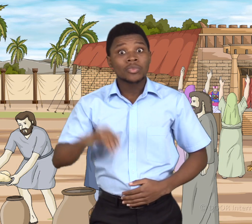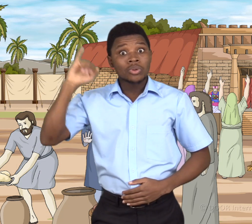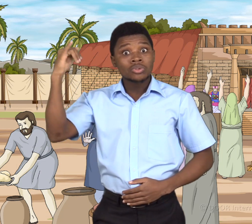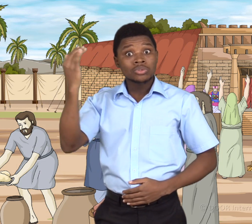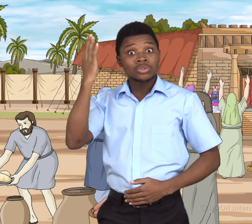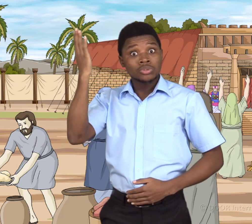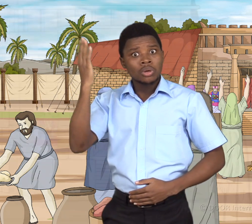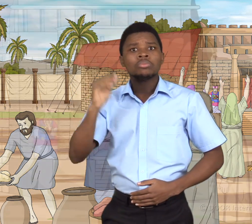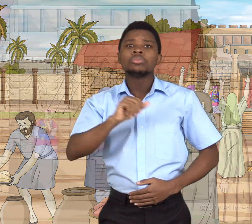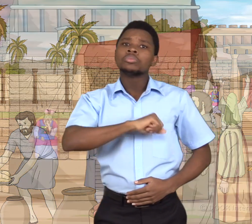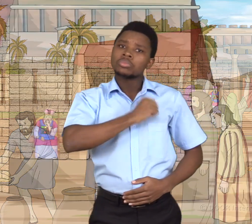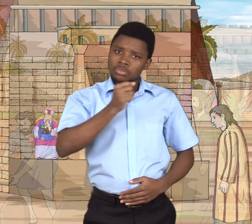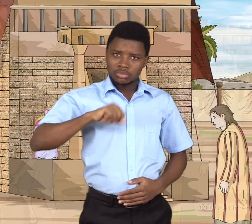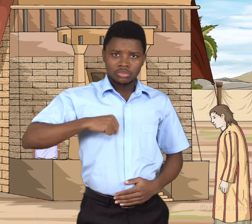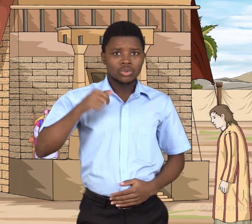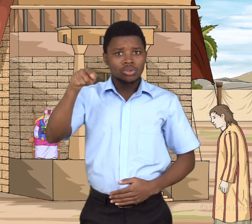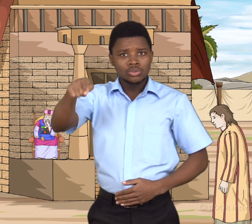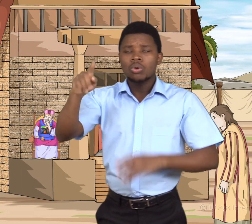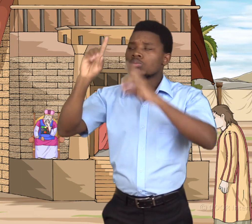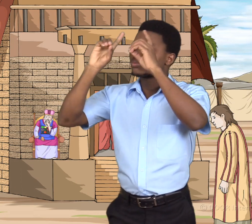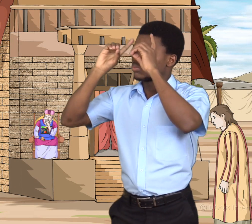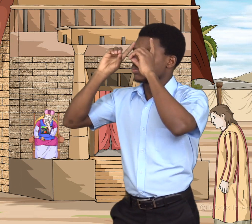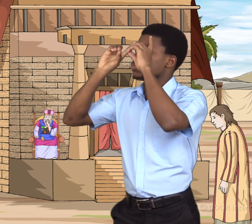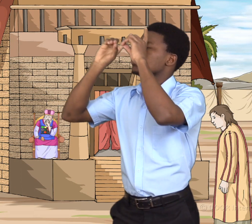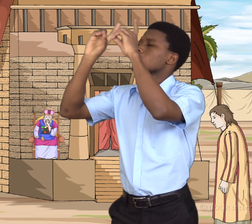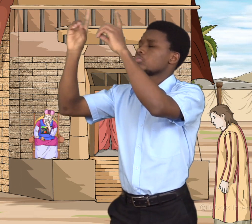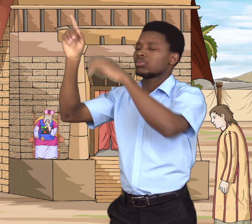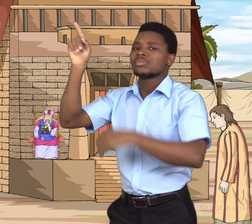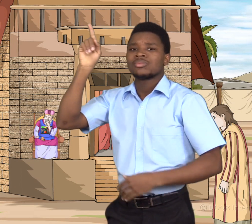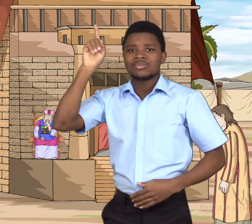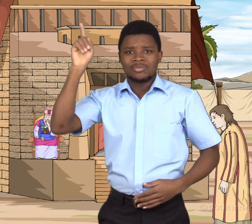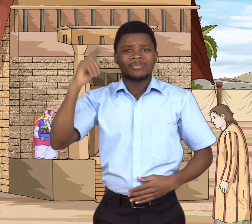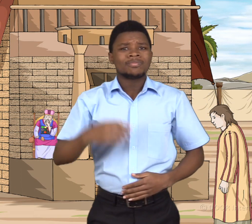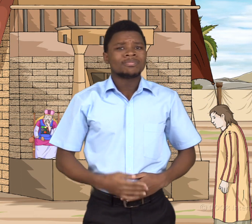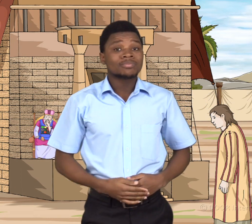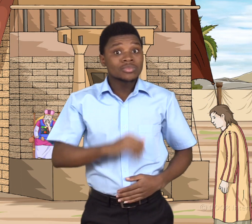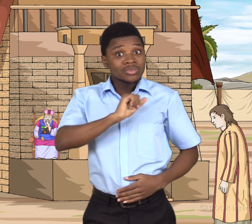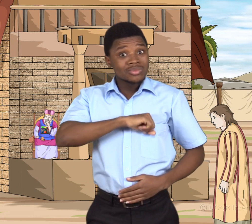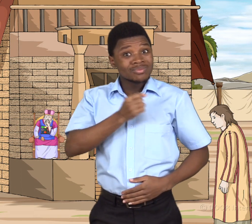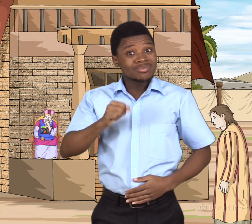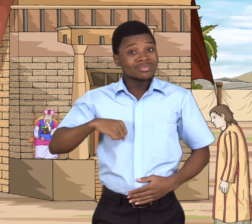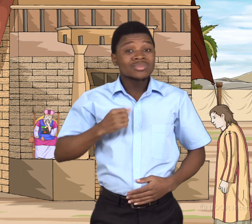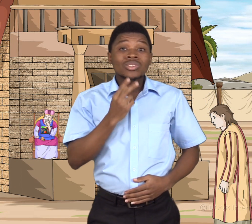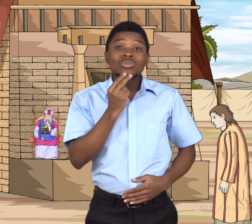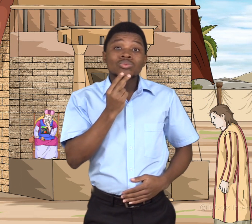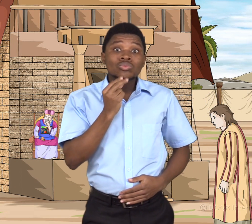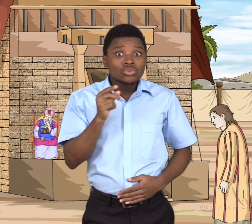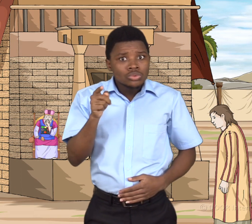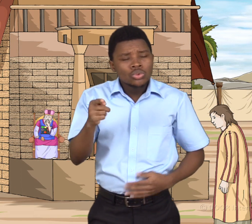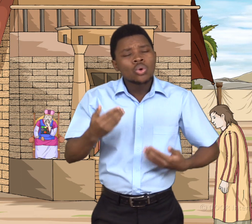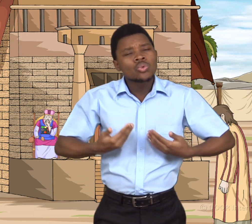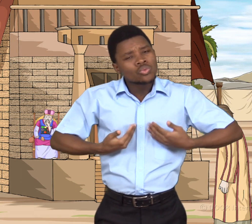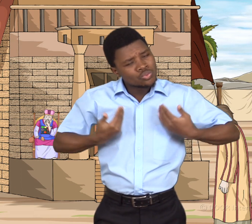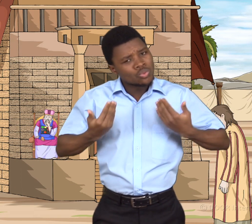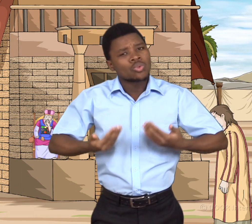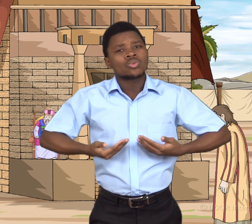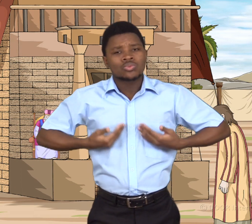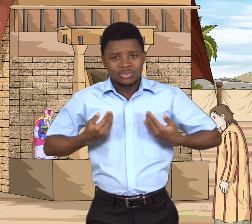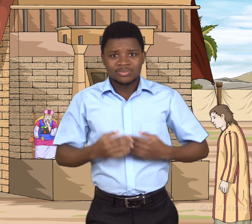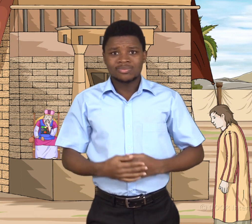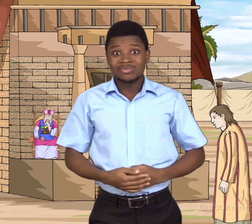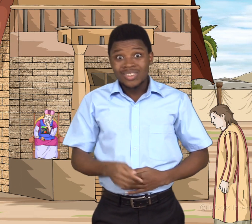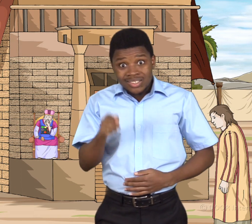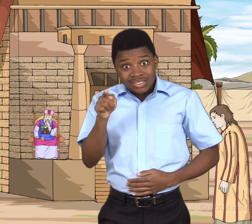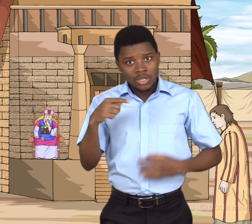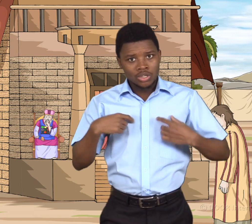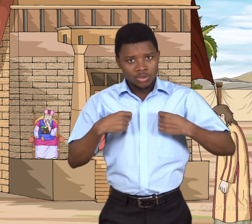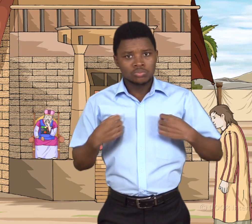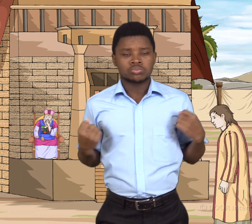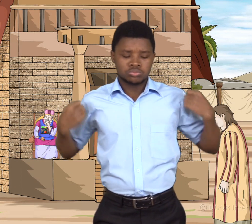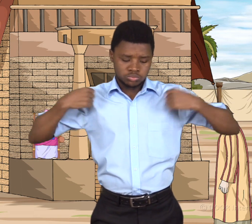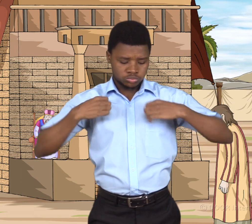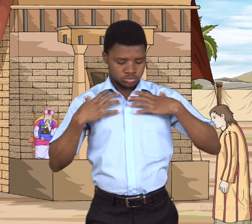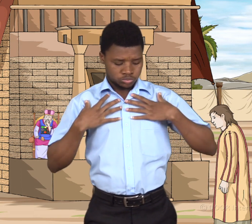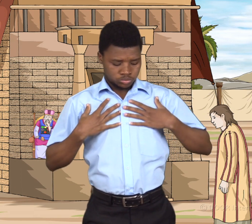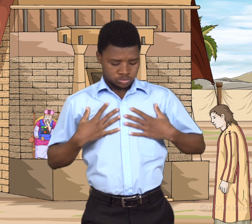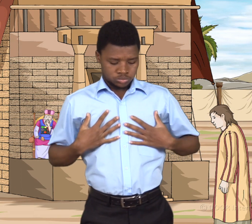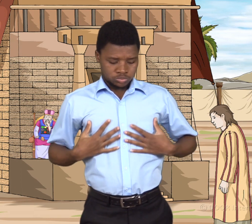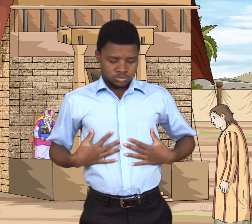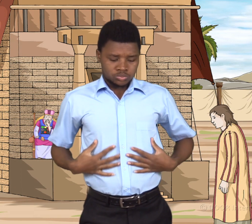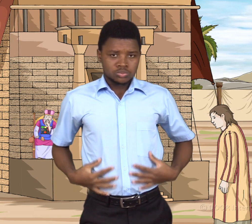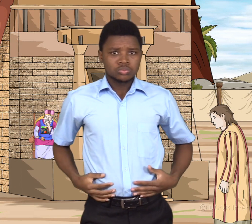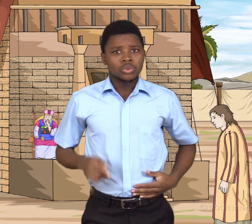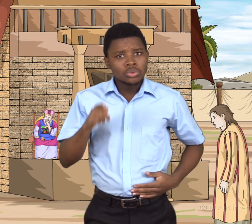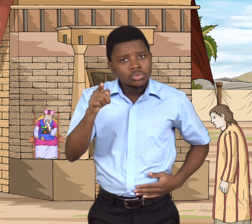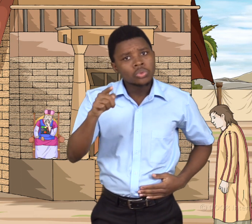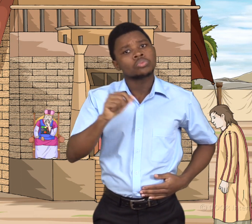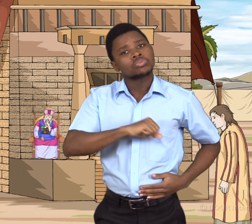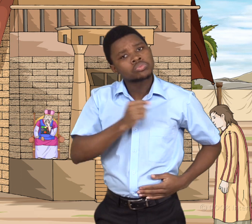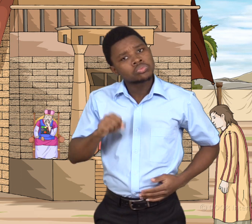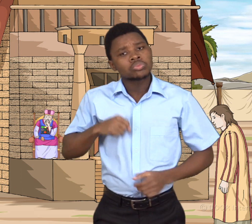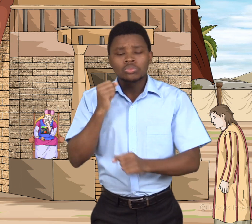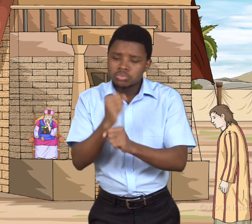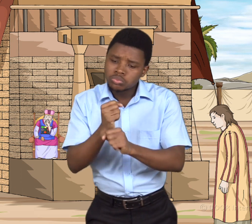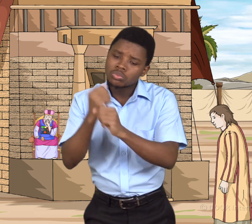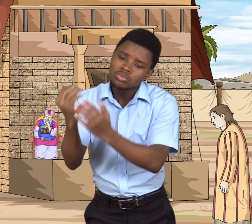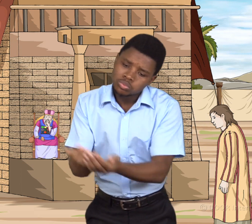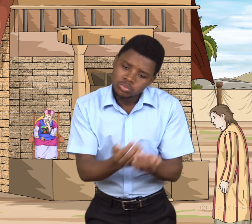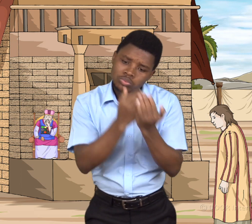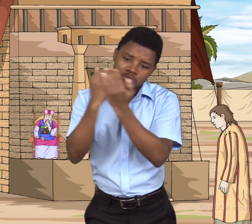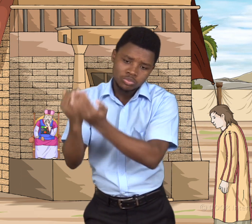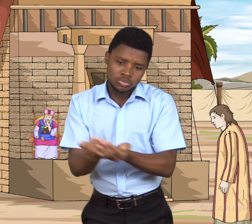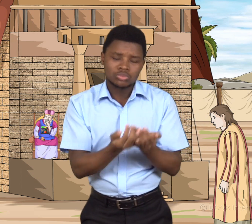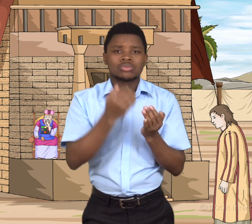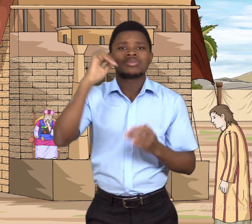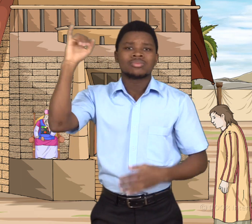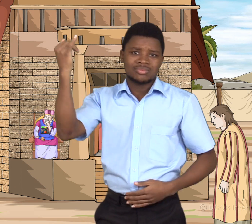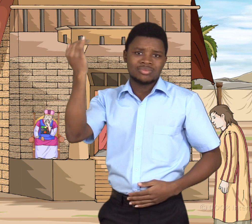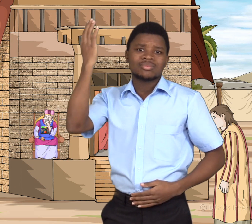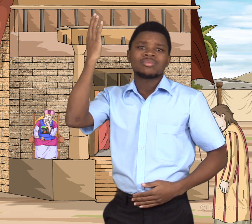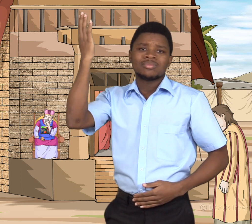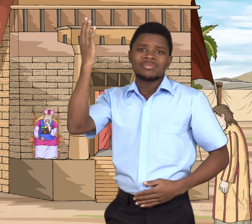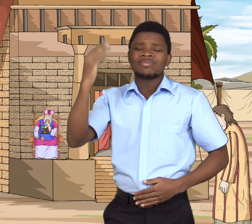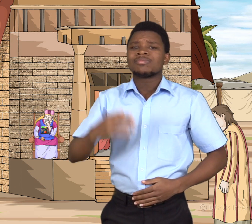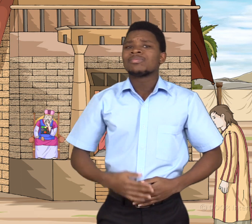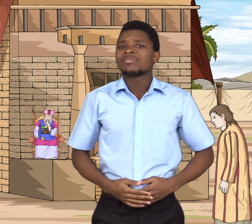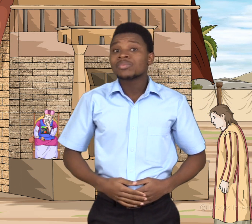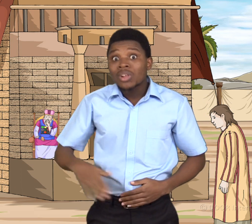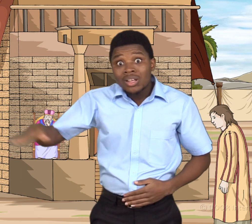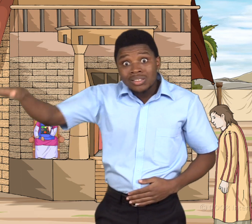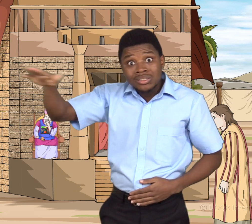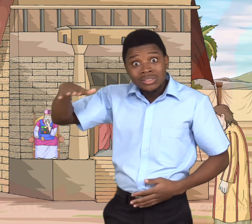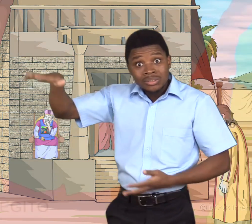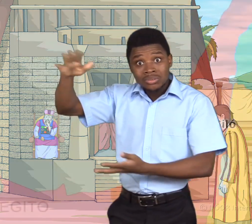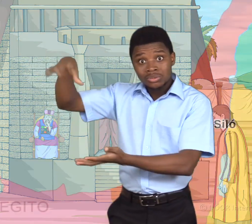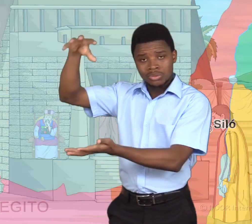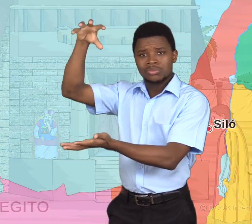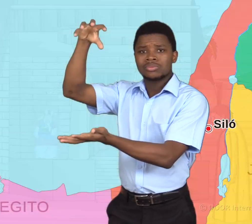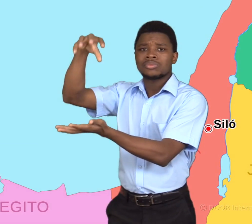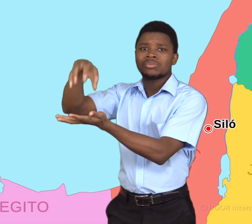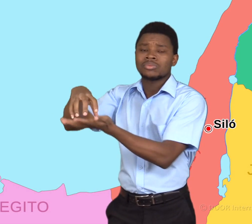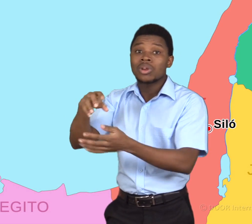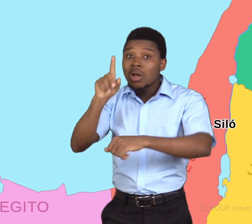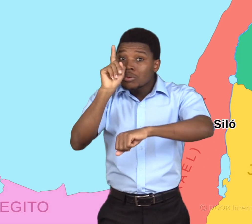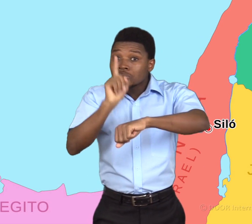Now Samuel was ministering before the LORD—a boy wearing a linen ephod.